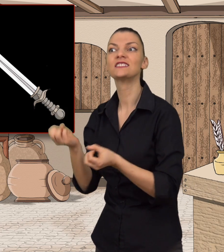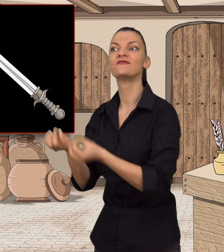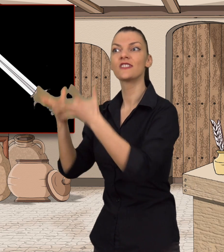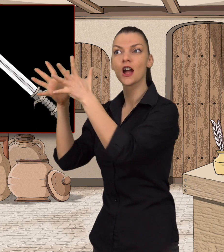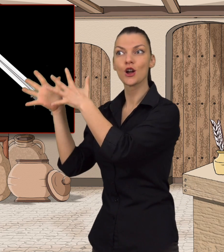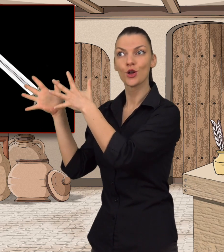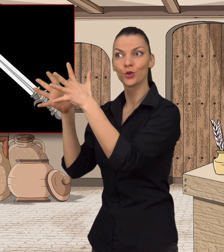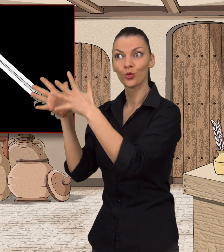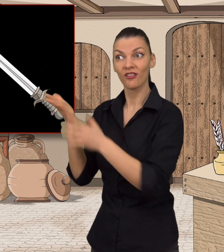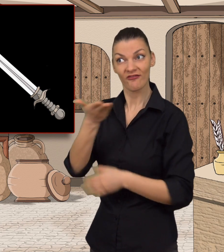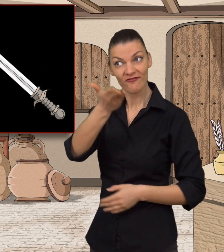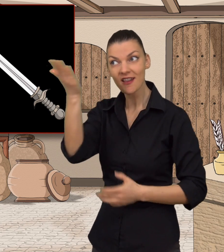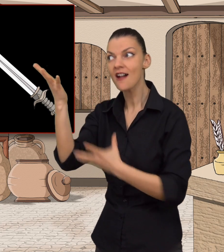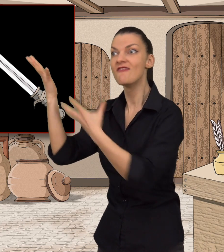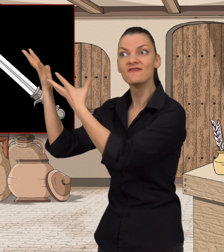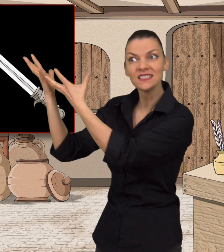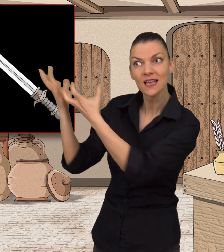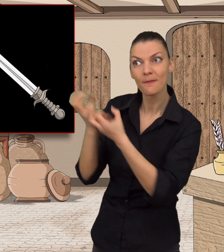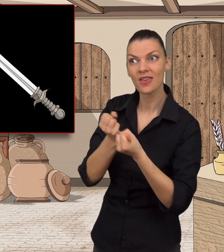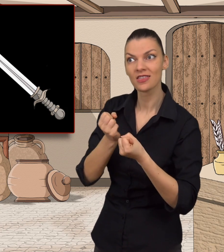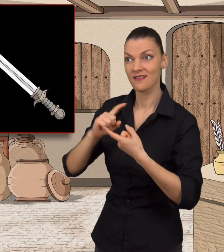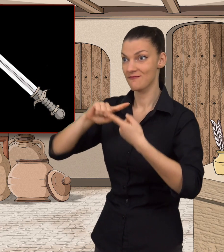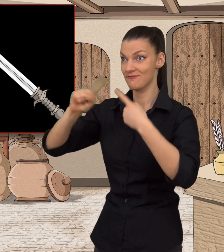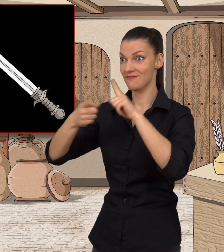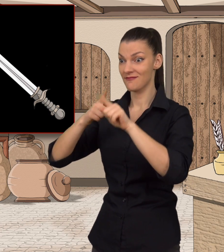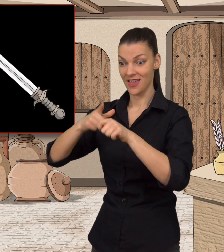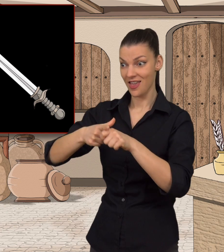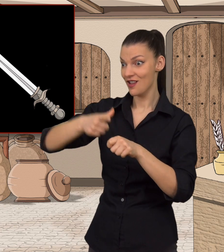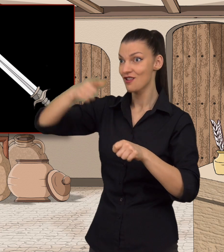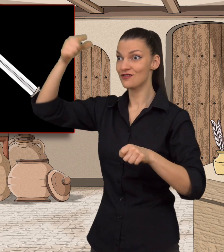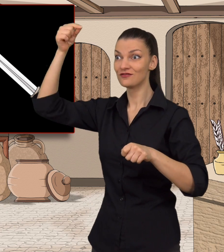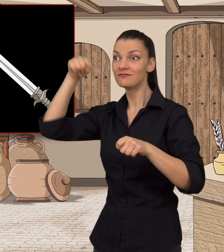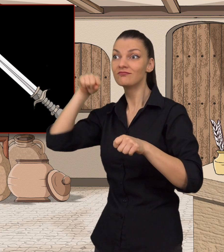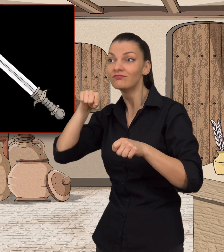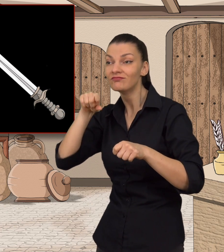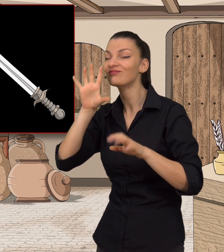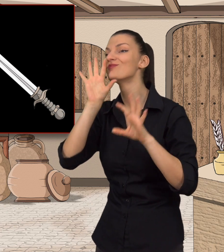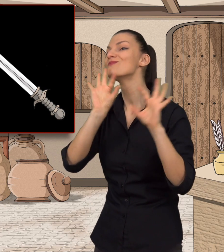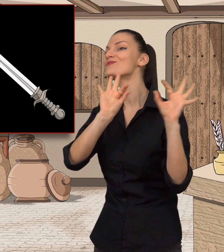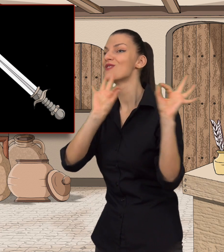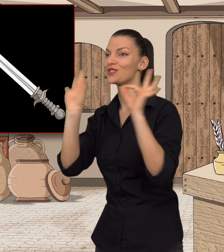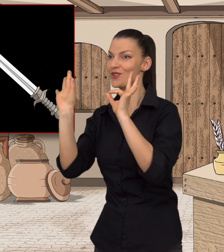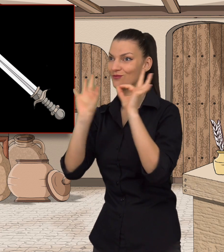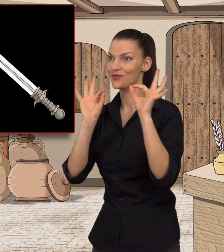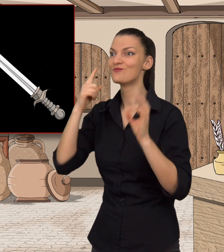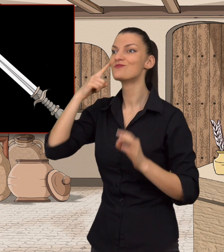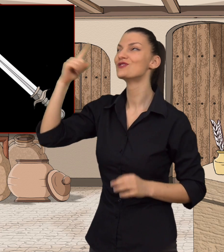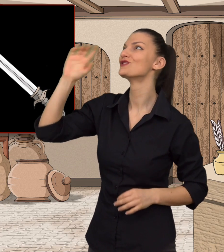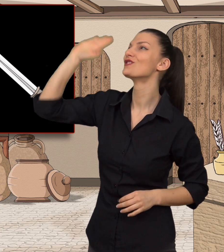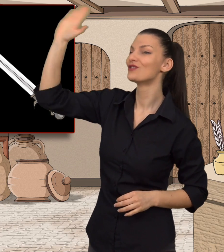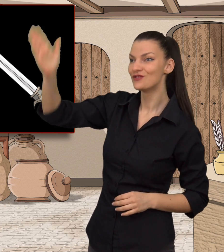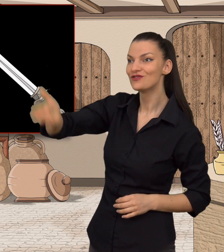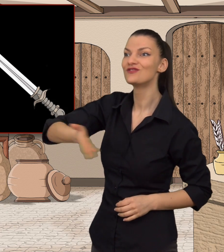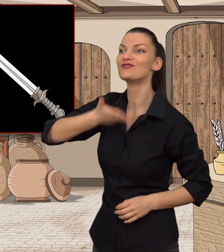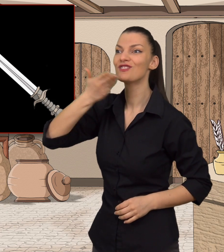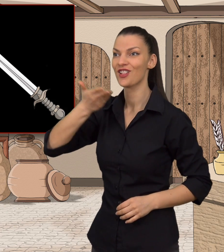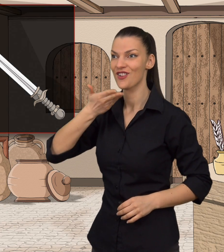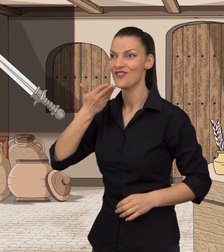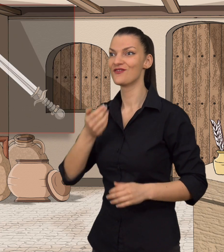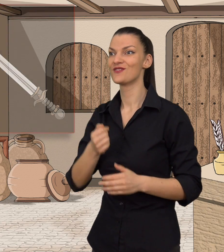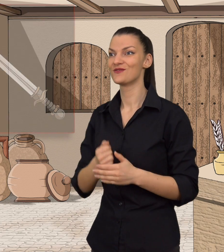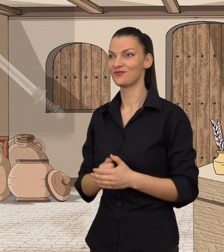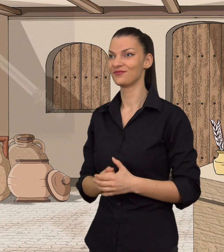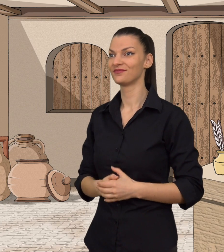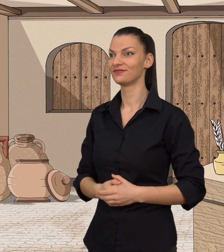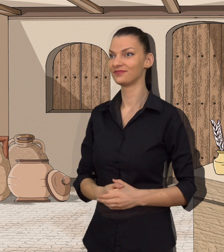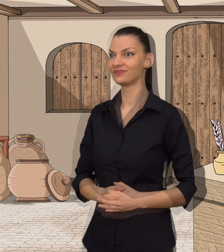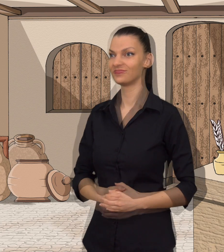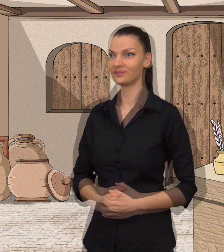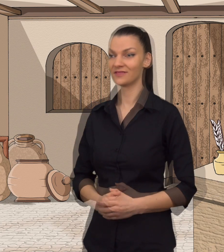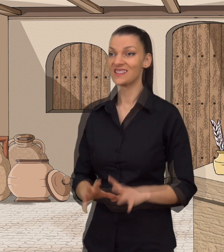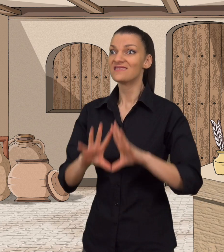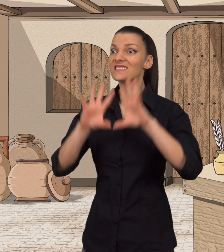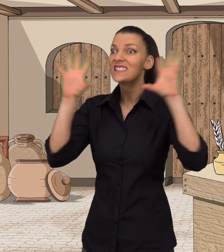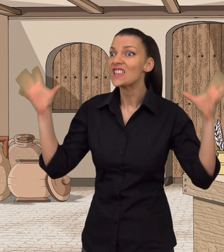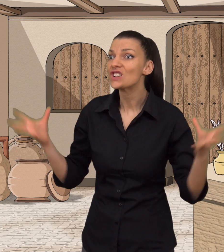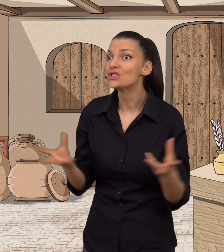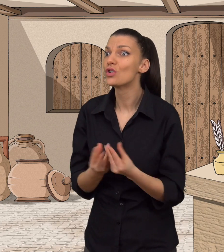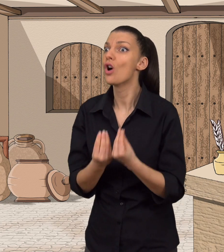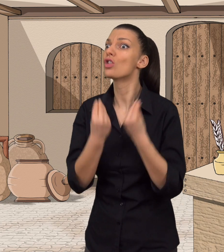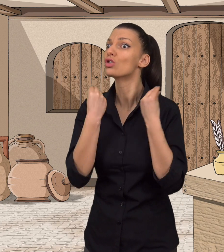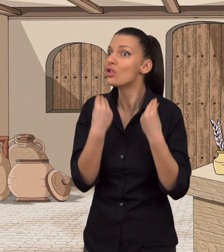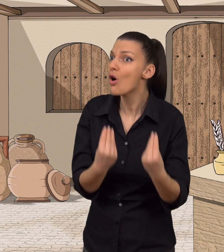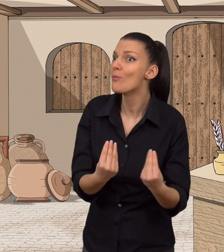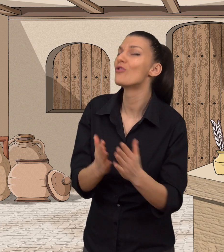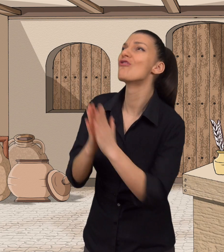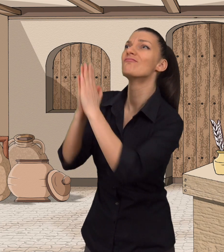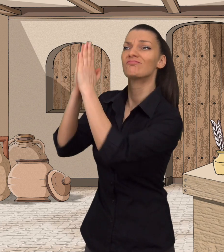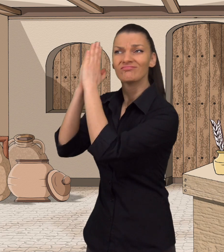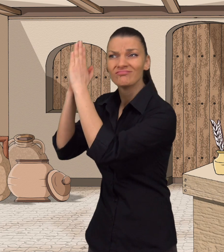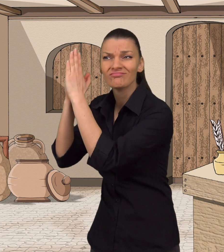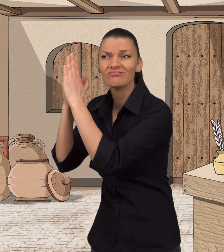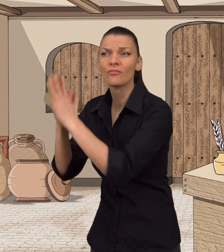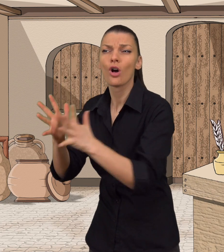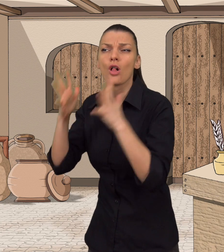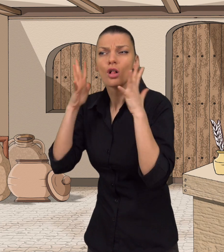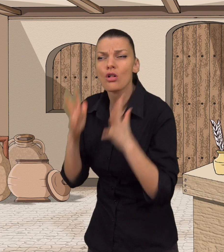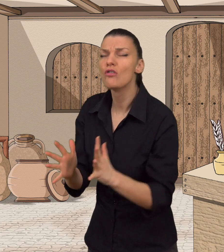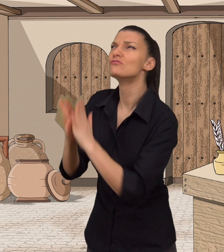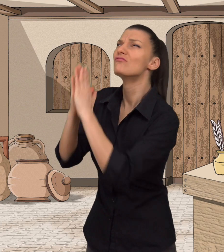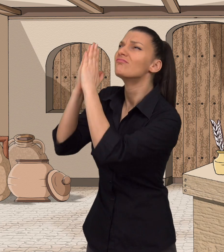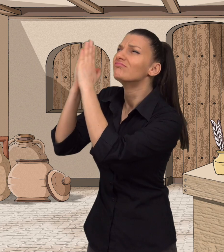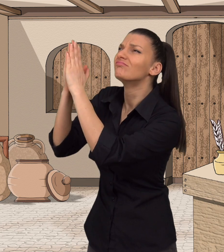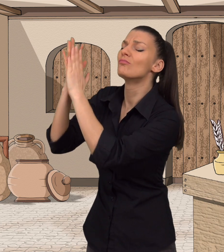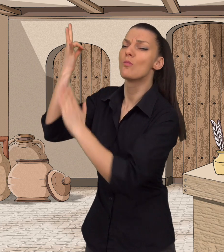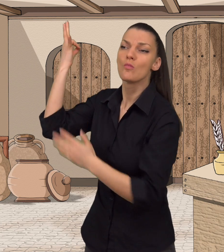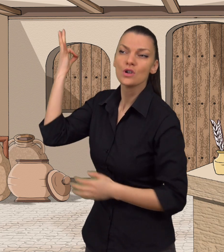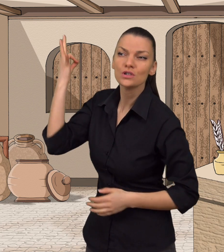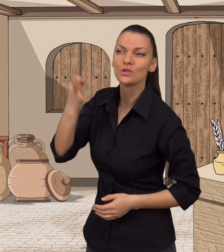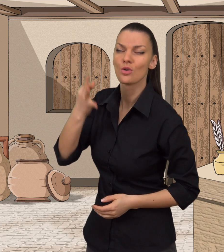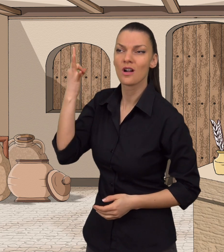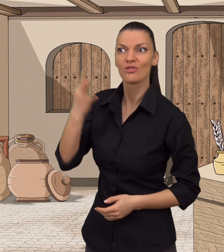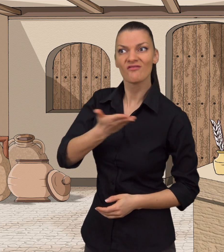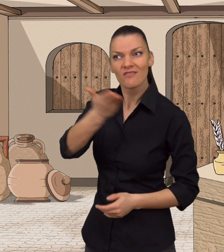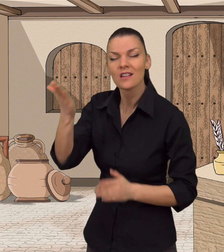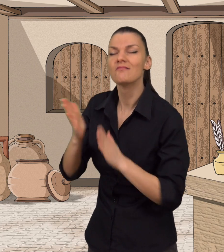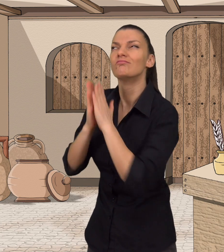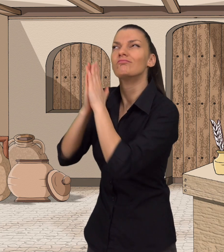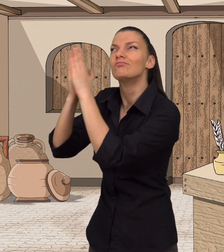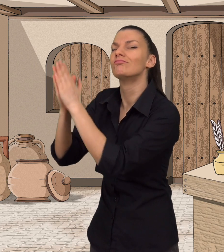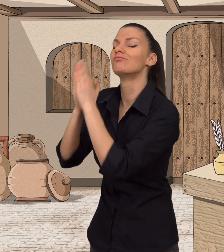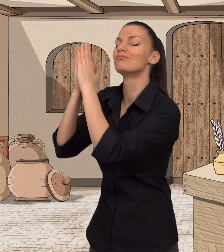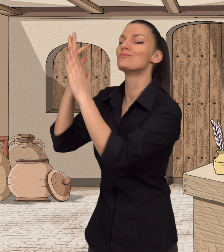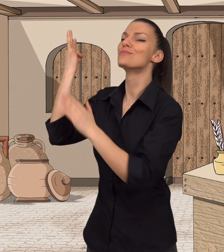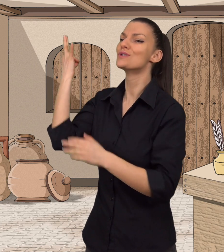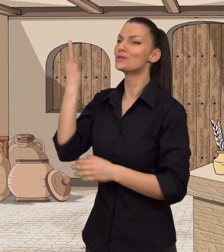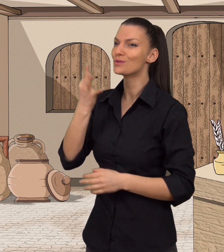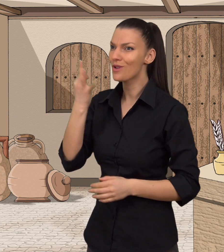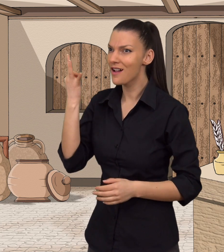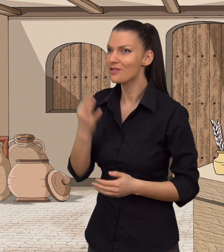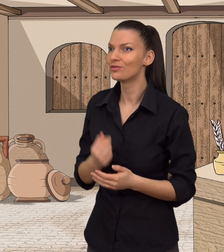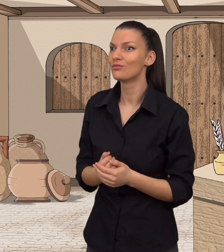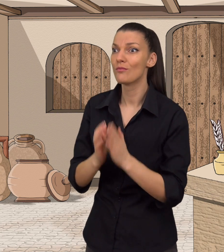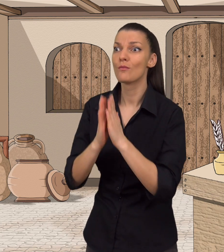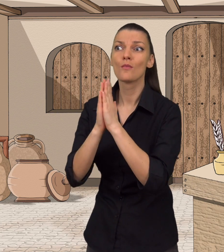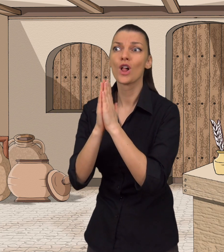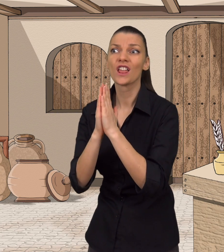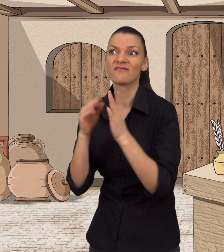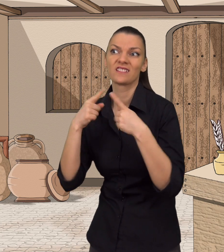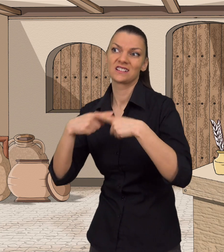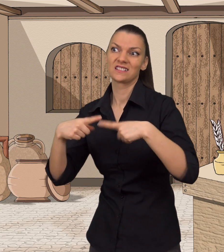Pray in the Spirit at all times, with every kind of prayer and petition.